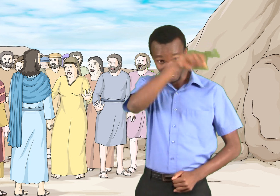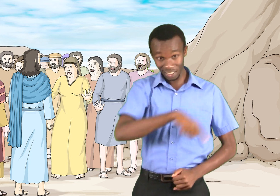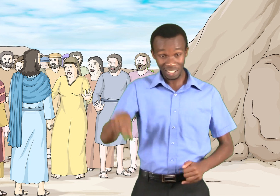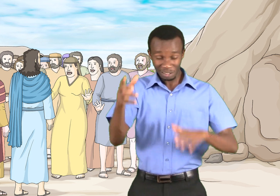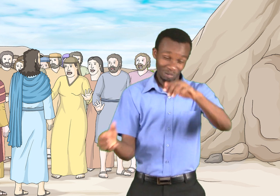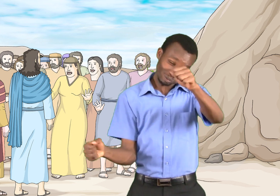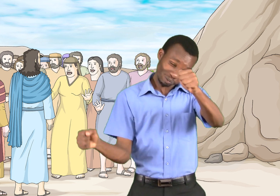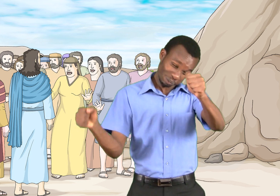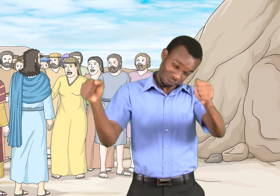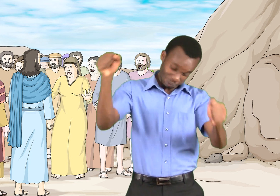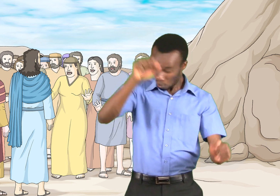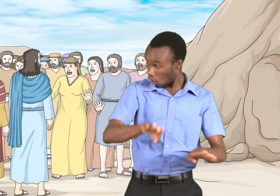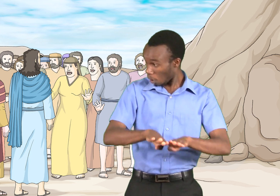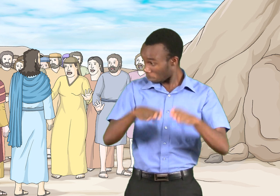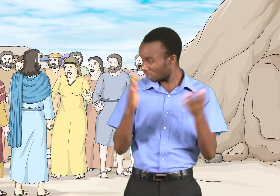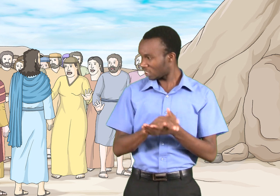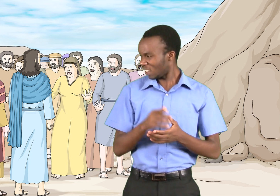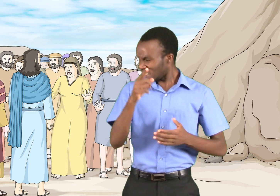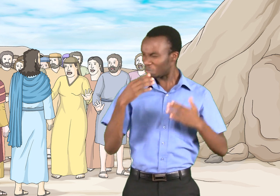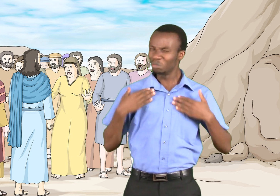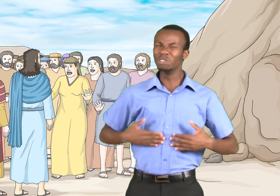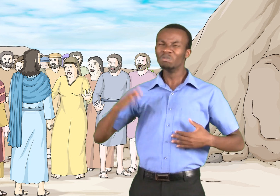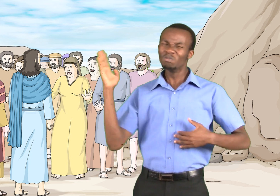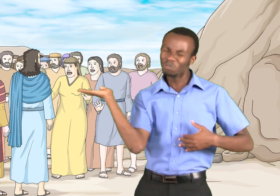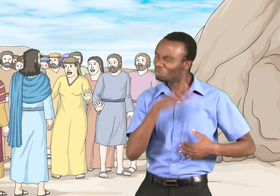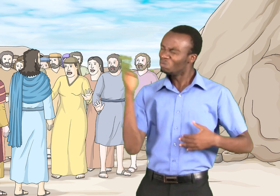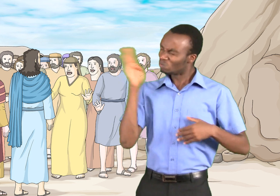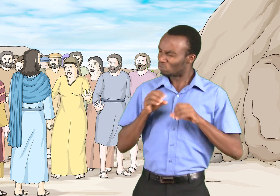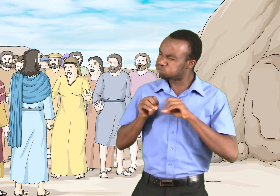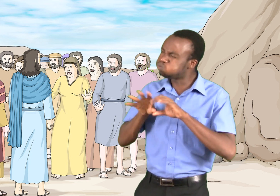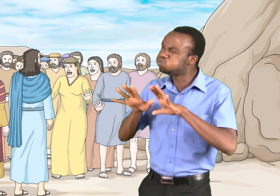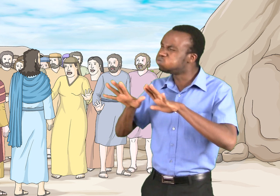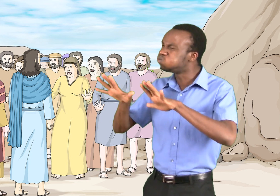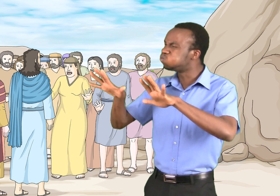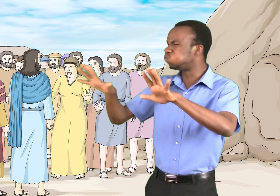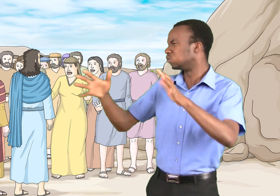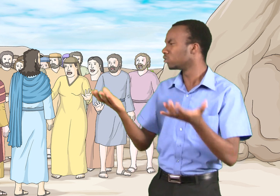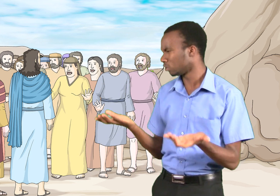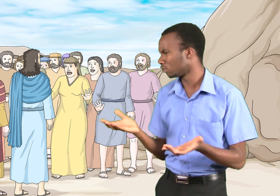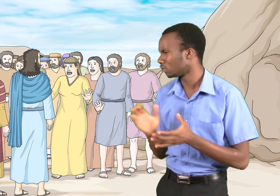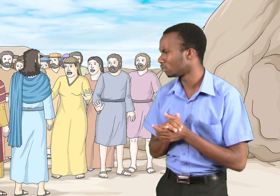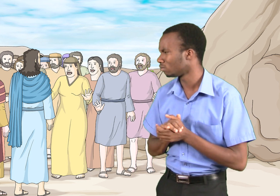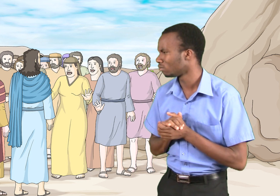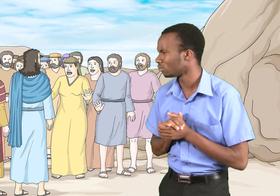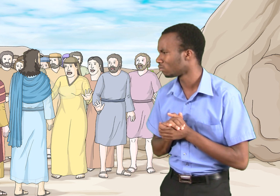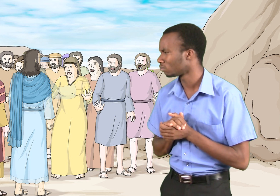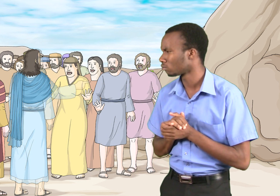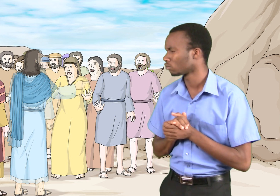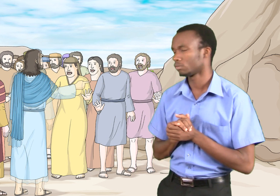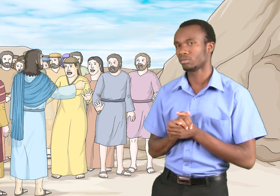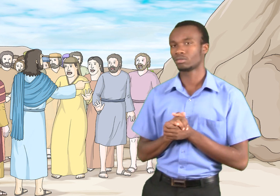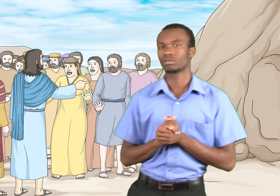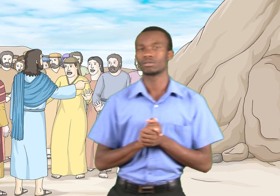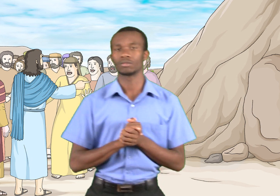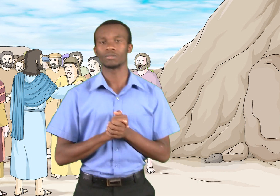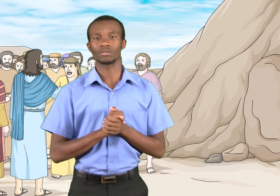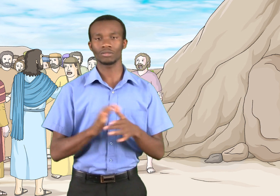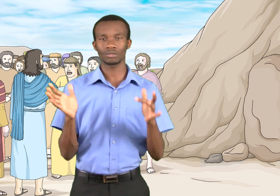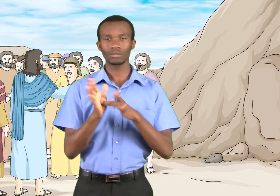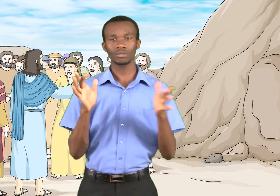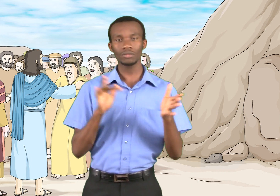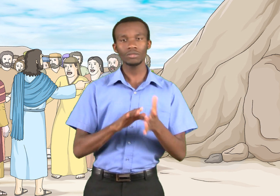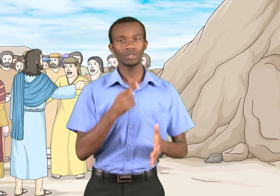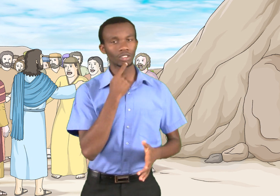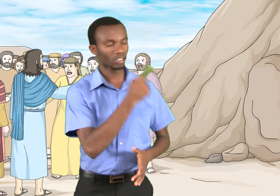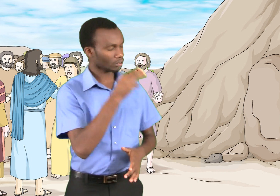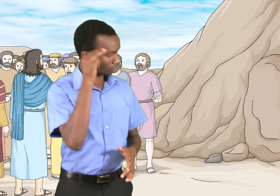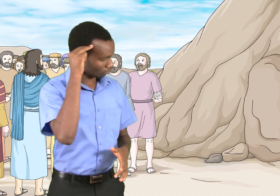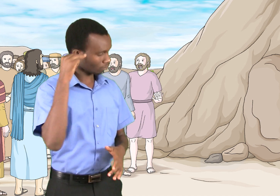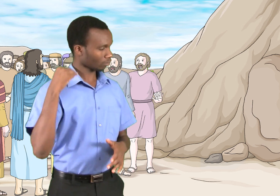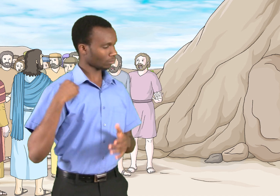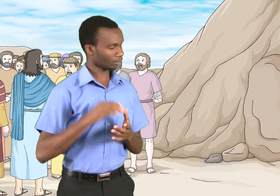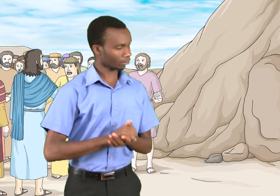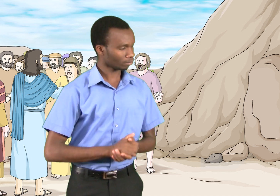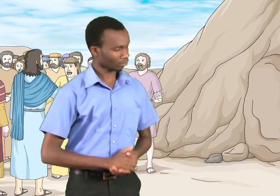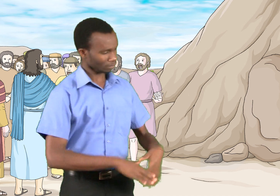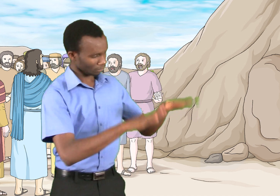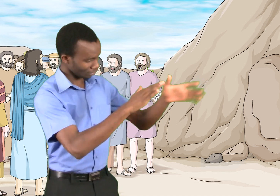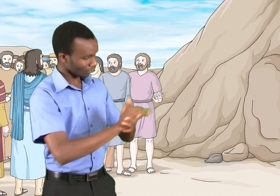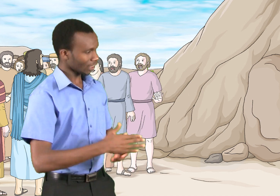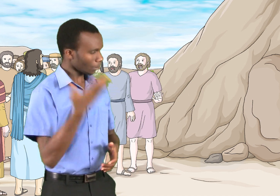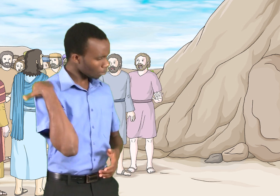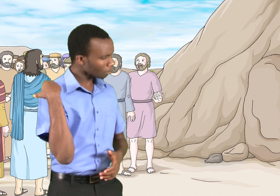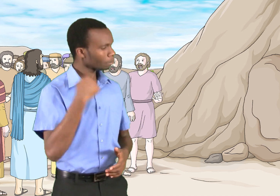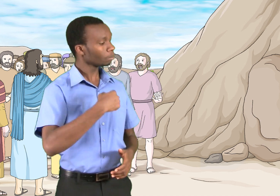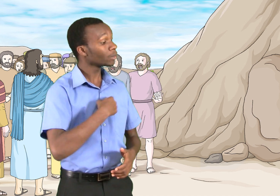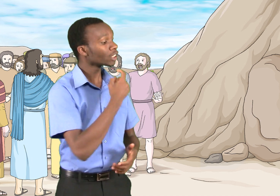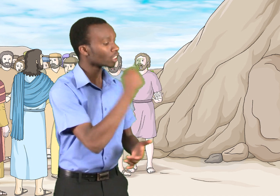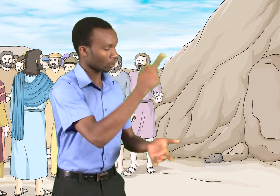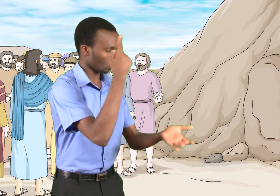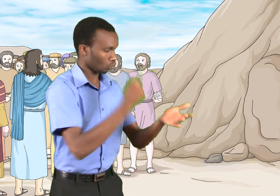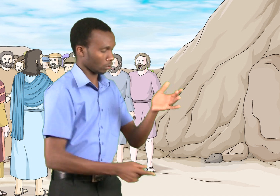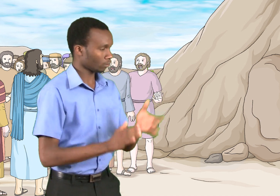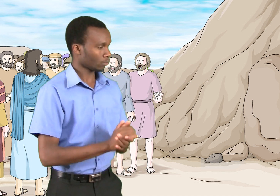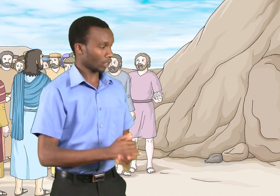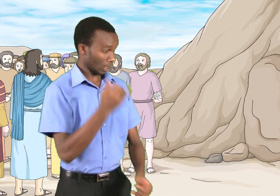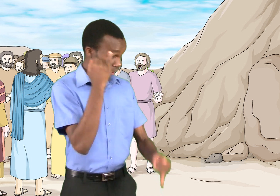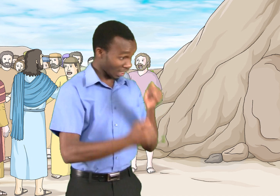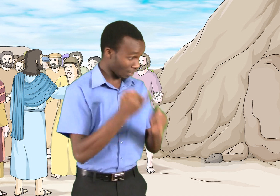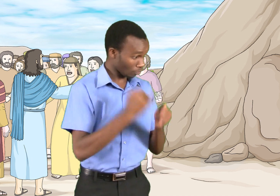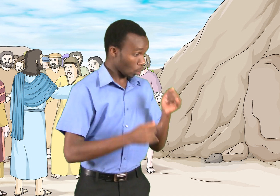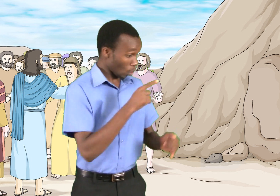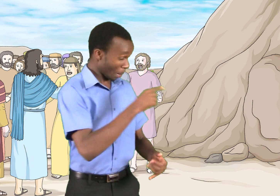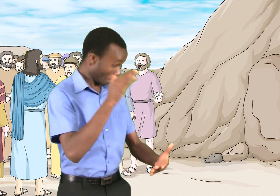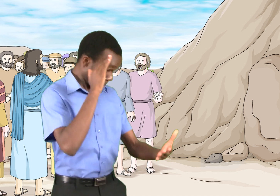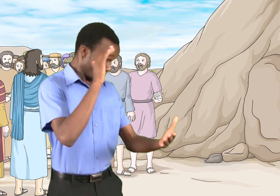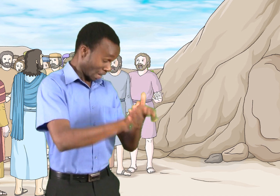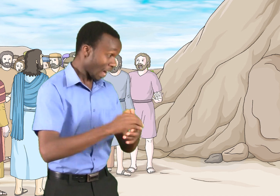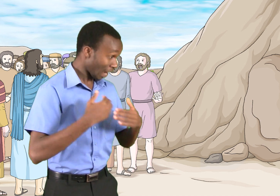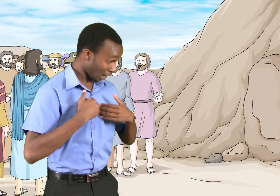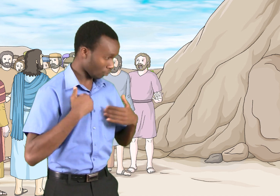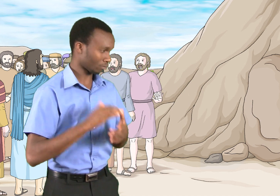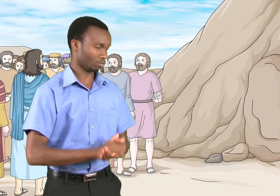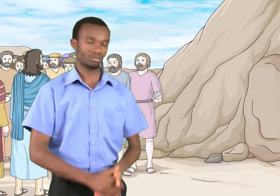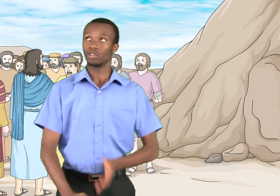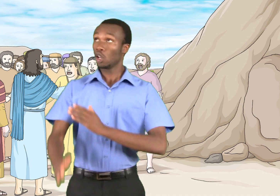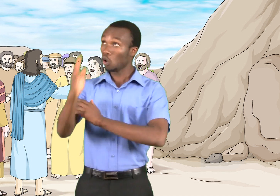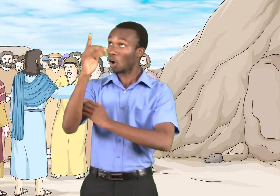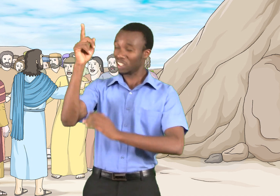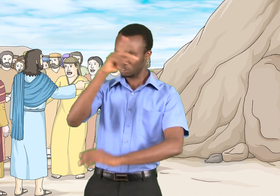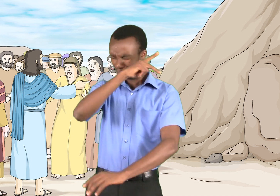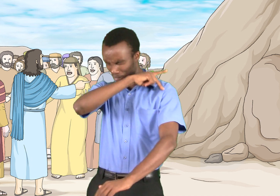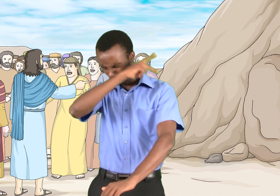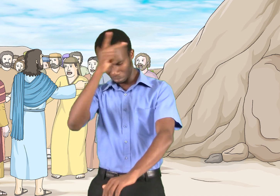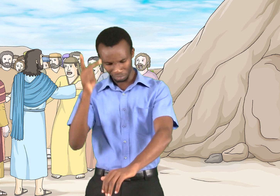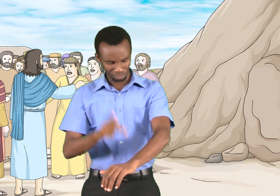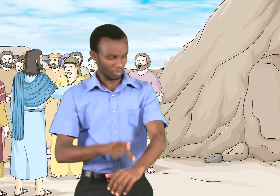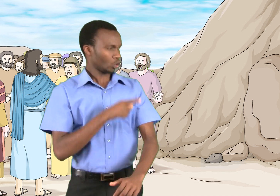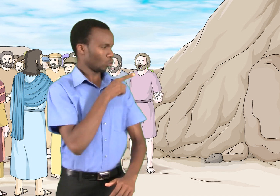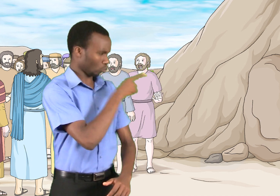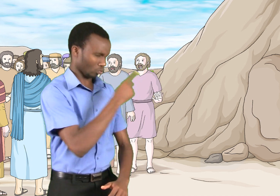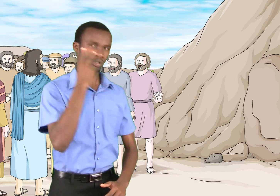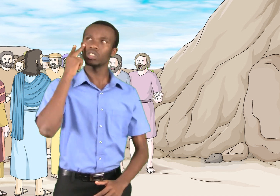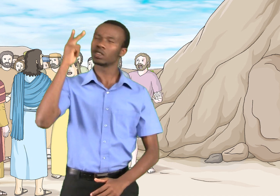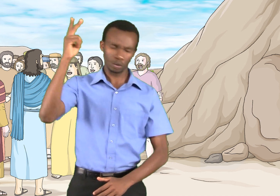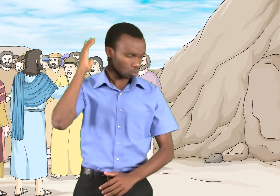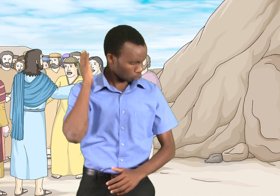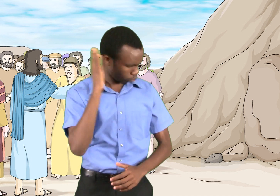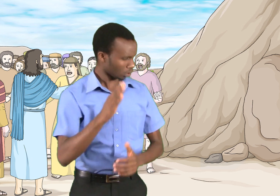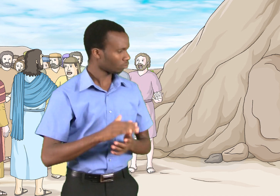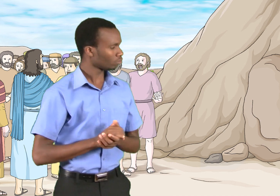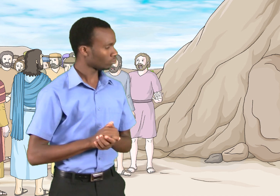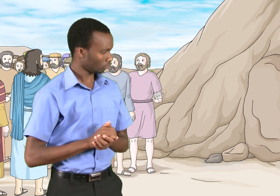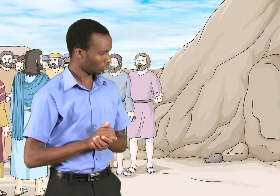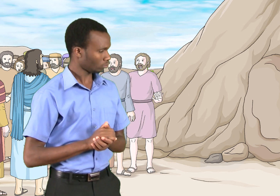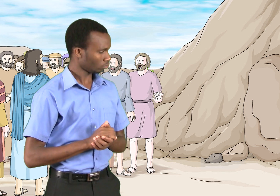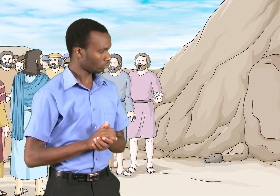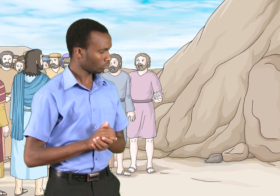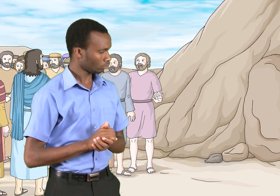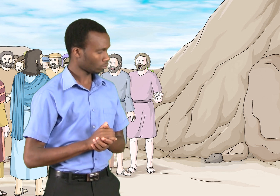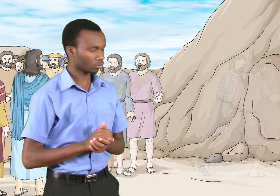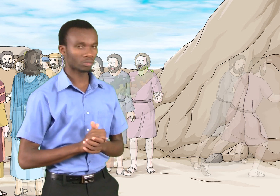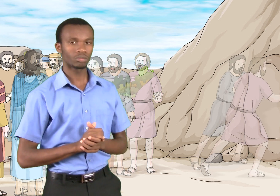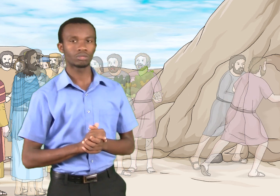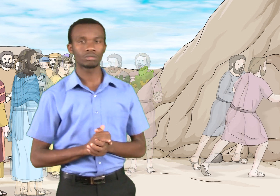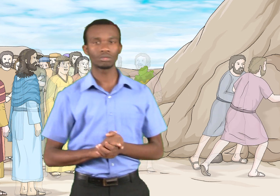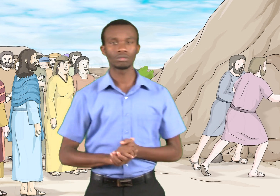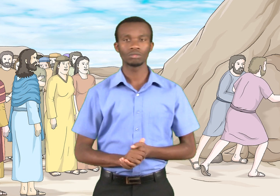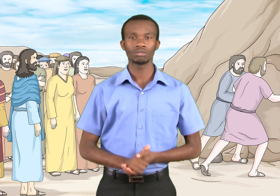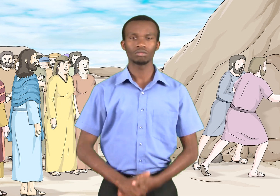Jesus replied, “Did I not tell you that if you believed, you would see the glory of God?”